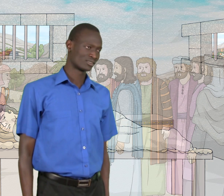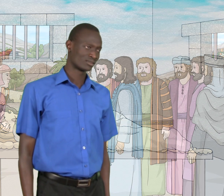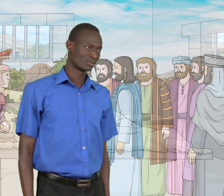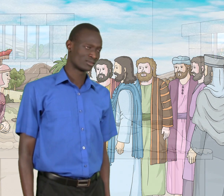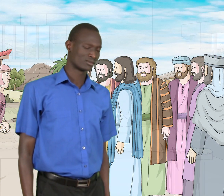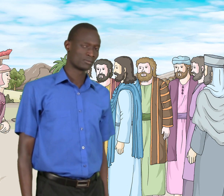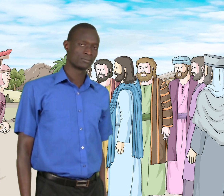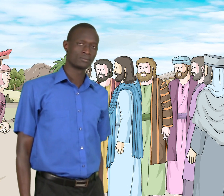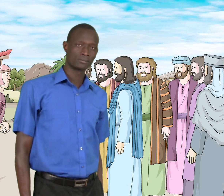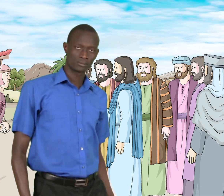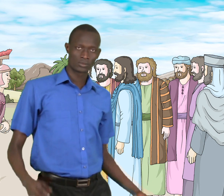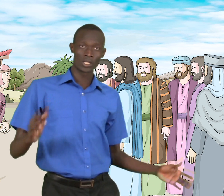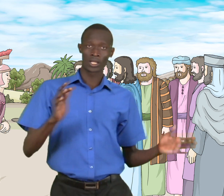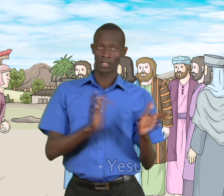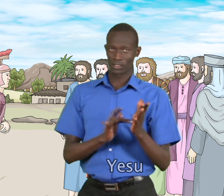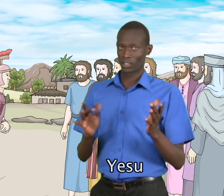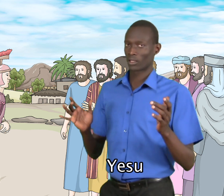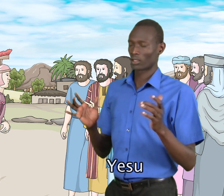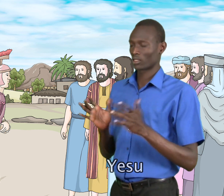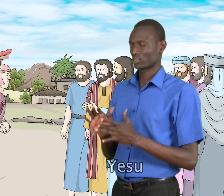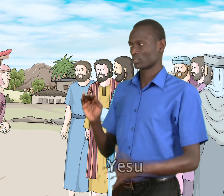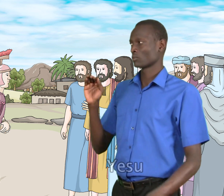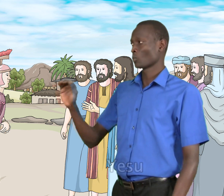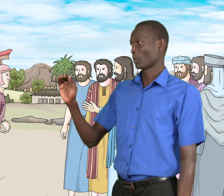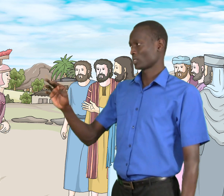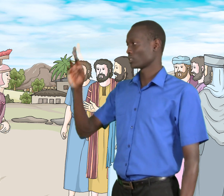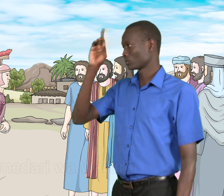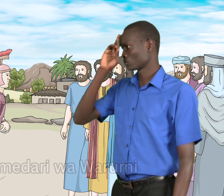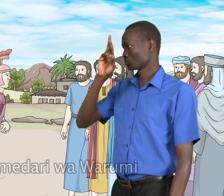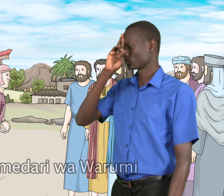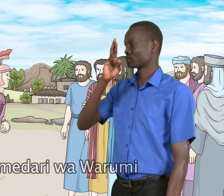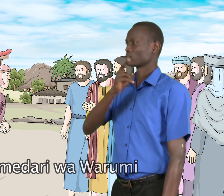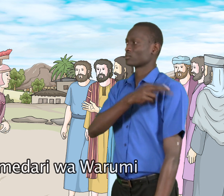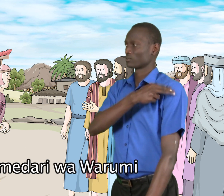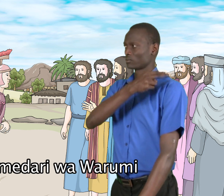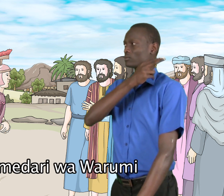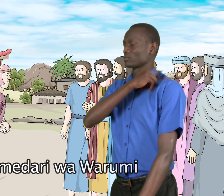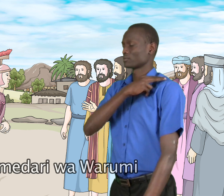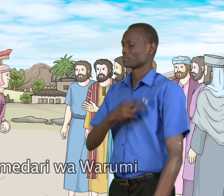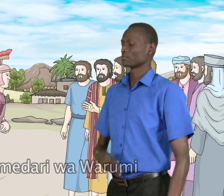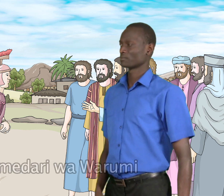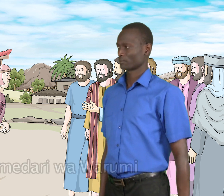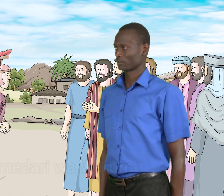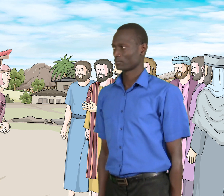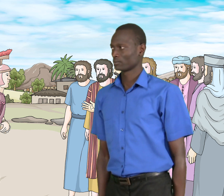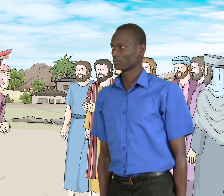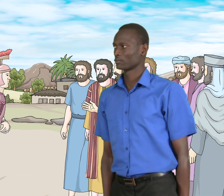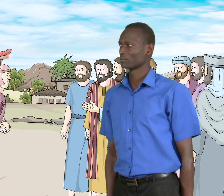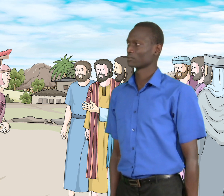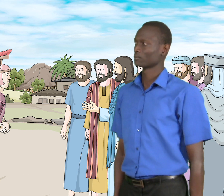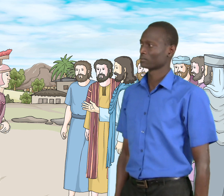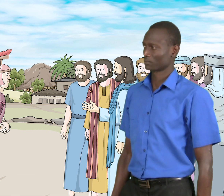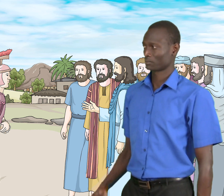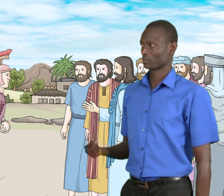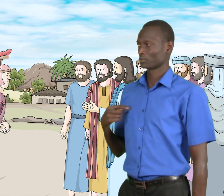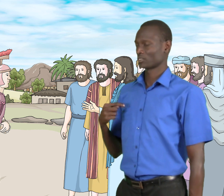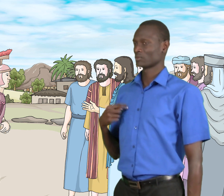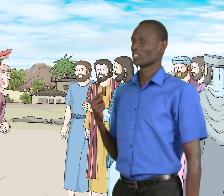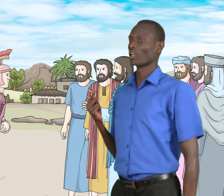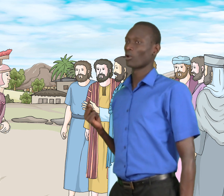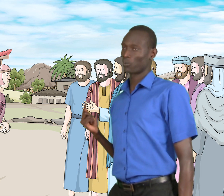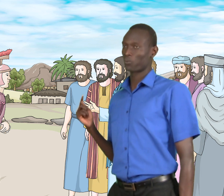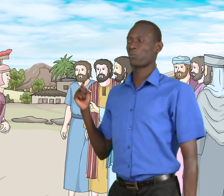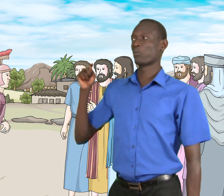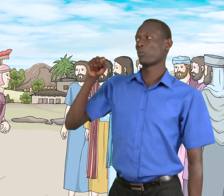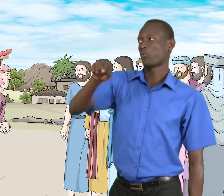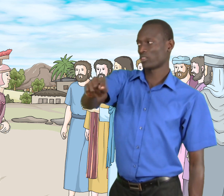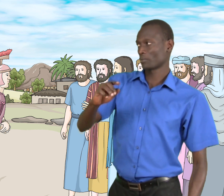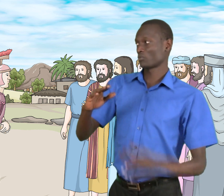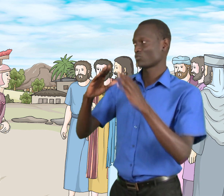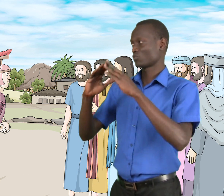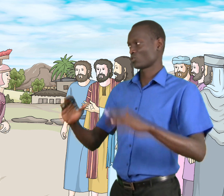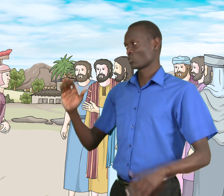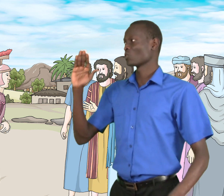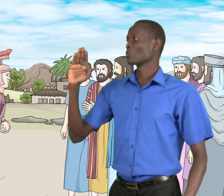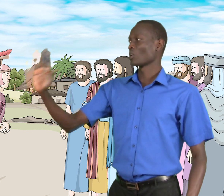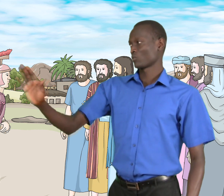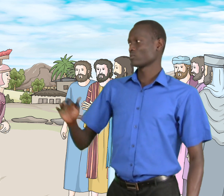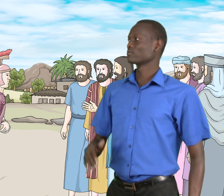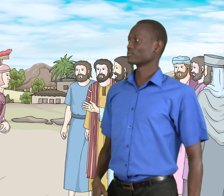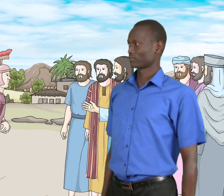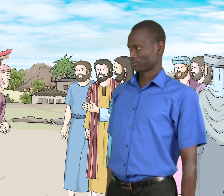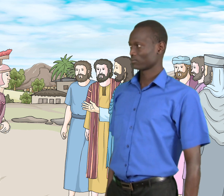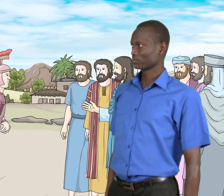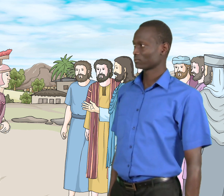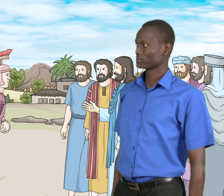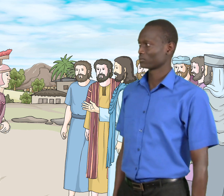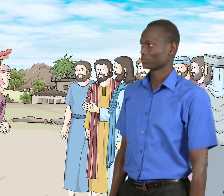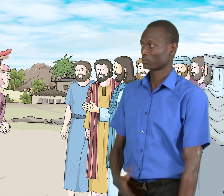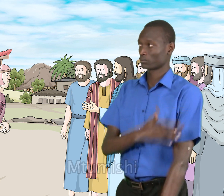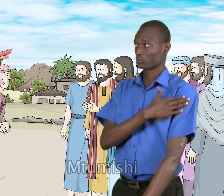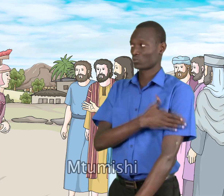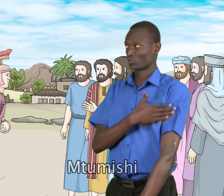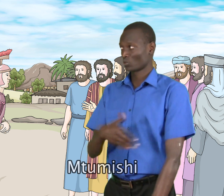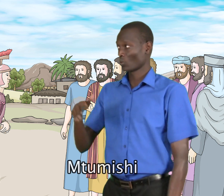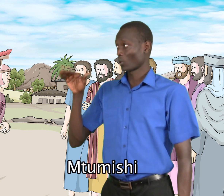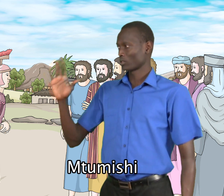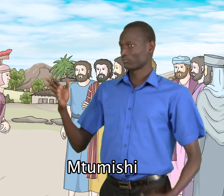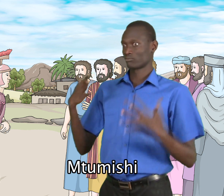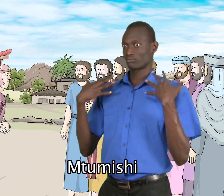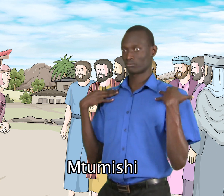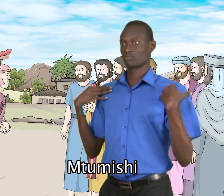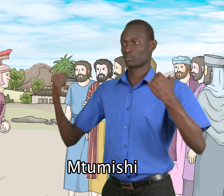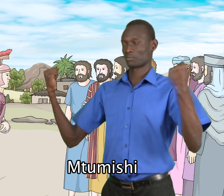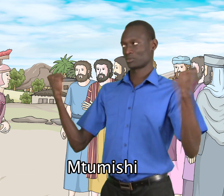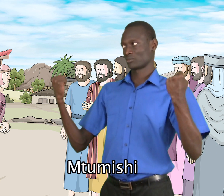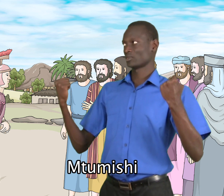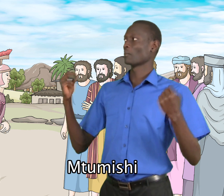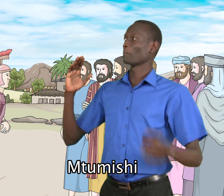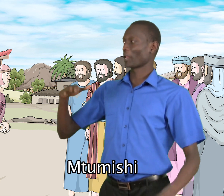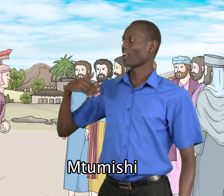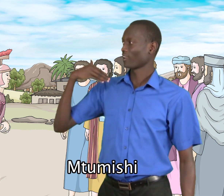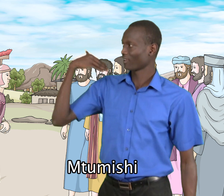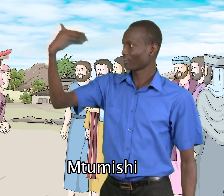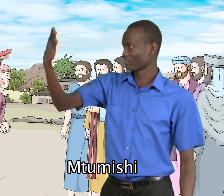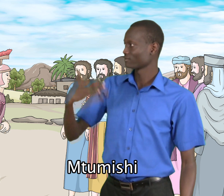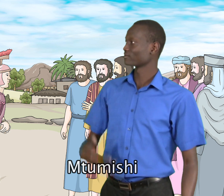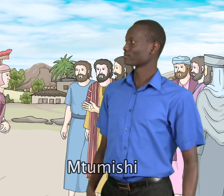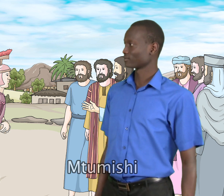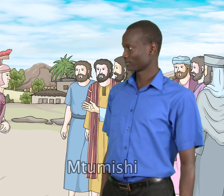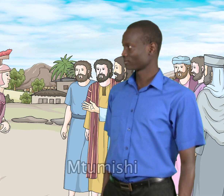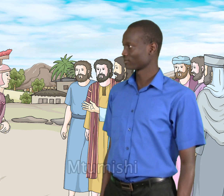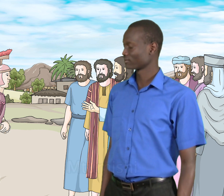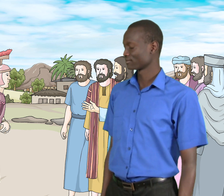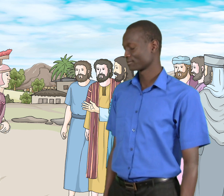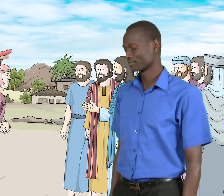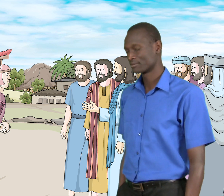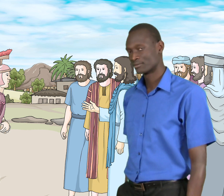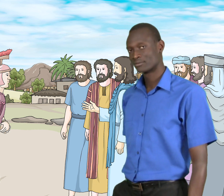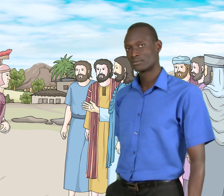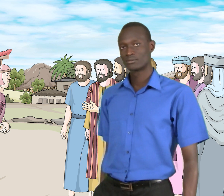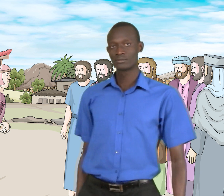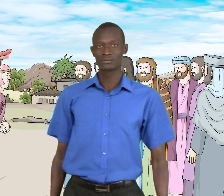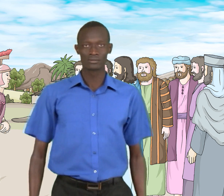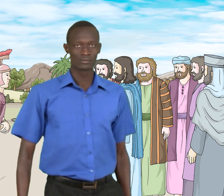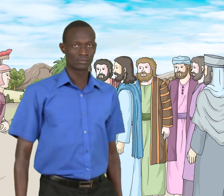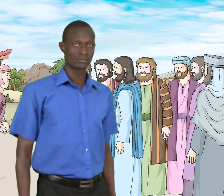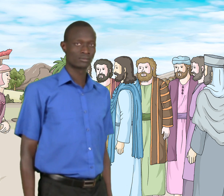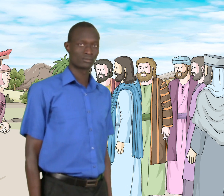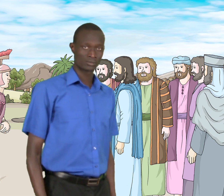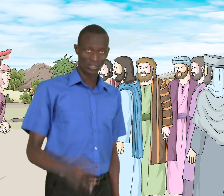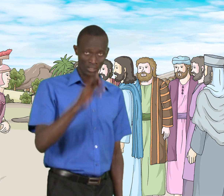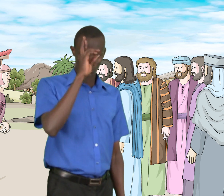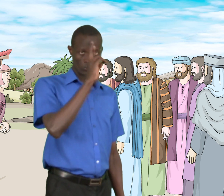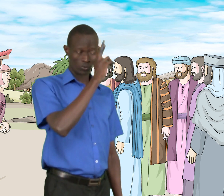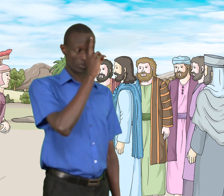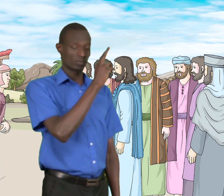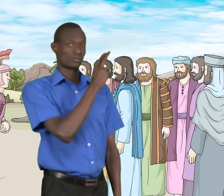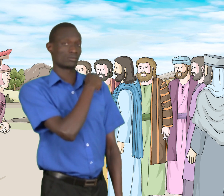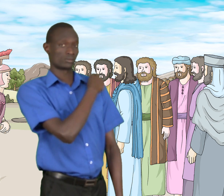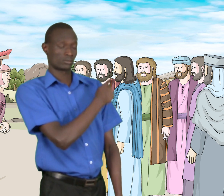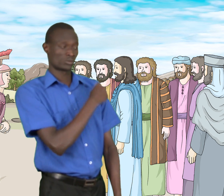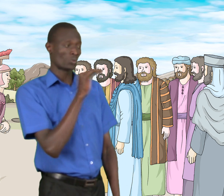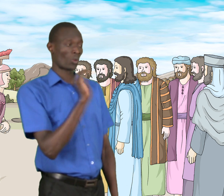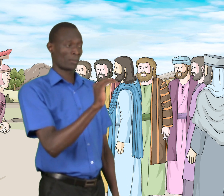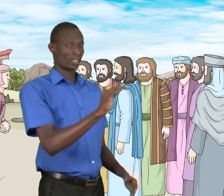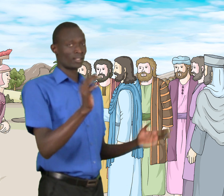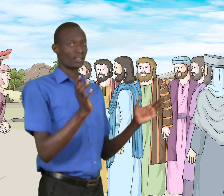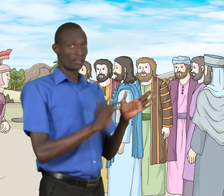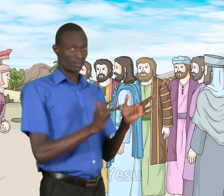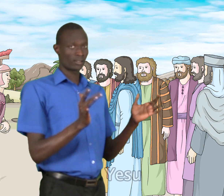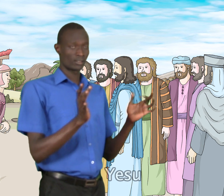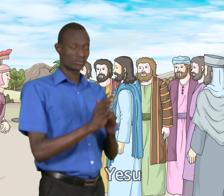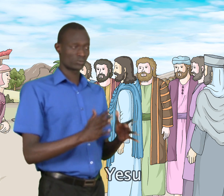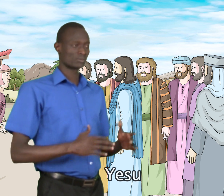“I will go and heal him,” Jesus replied.